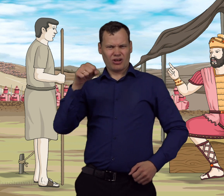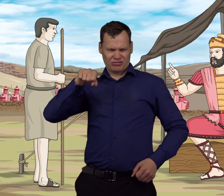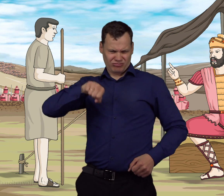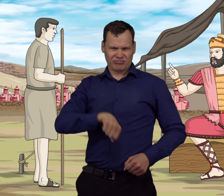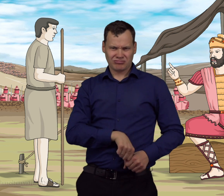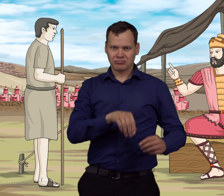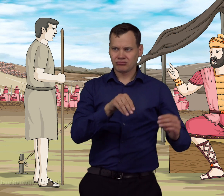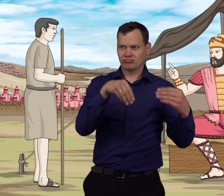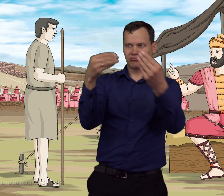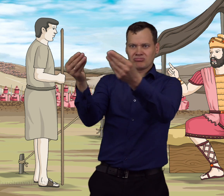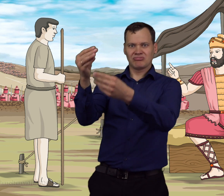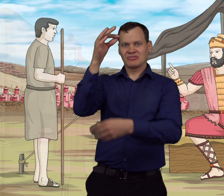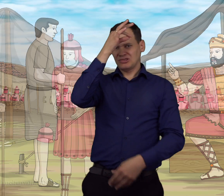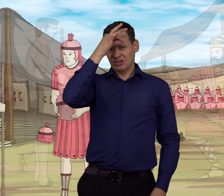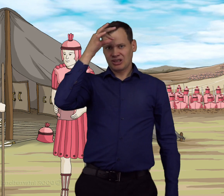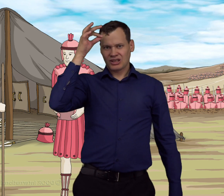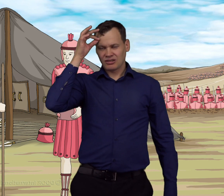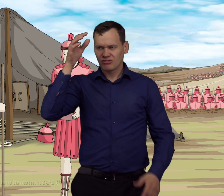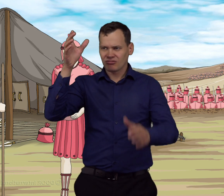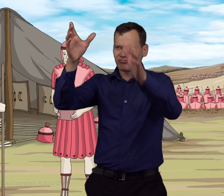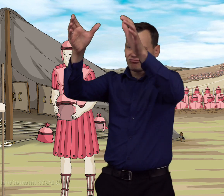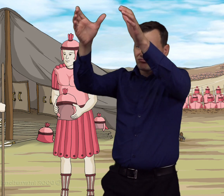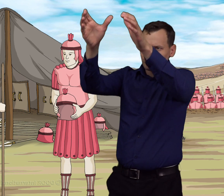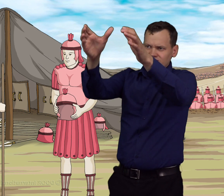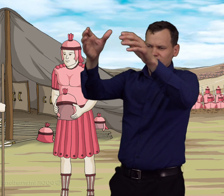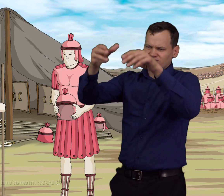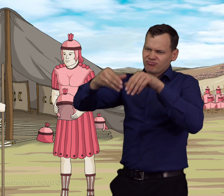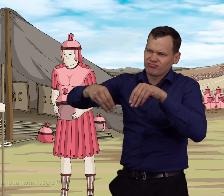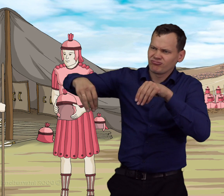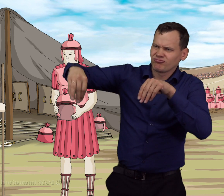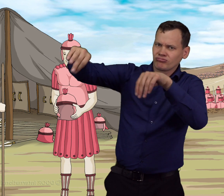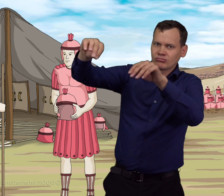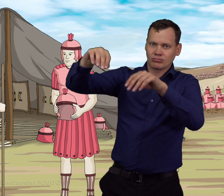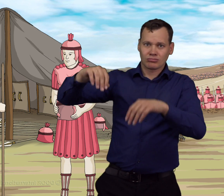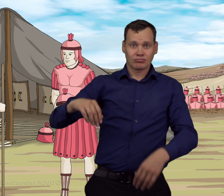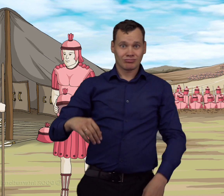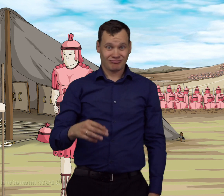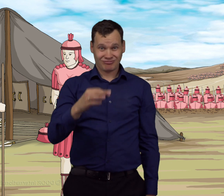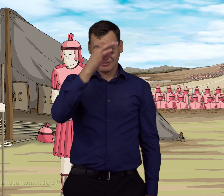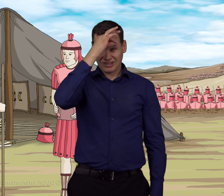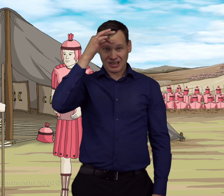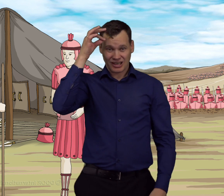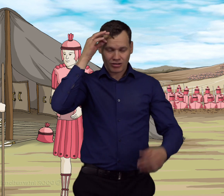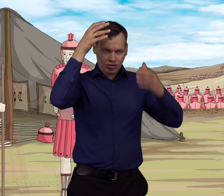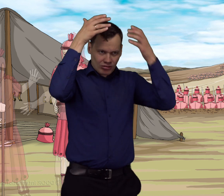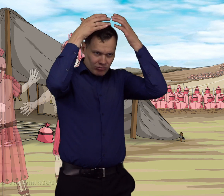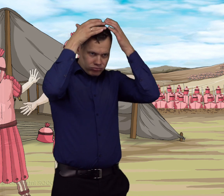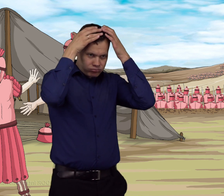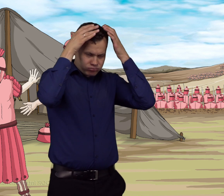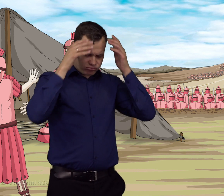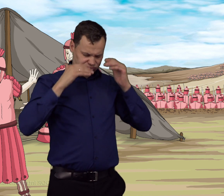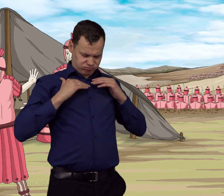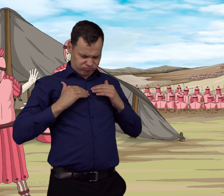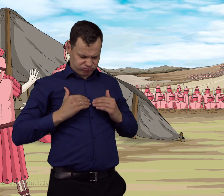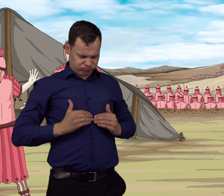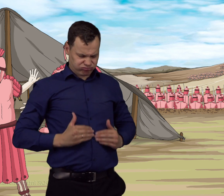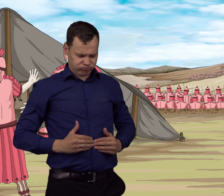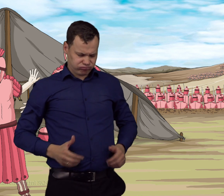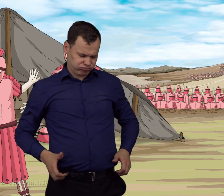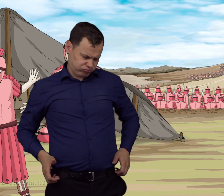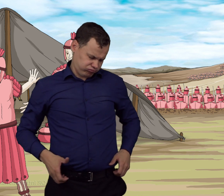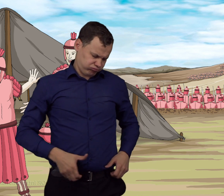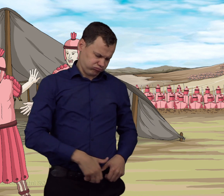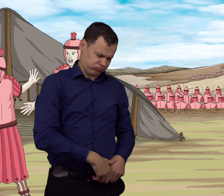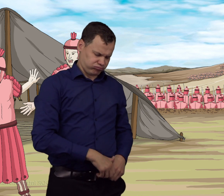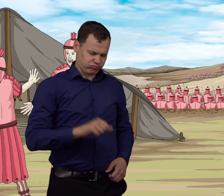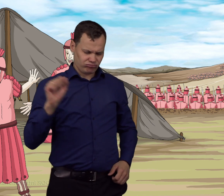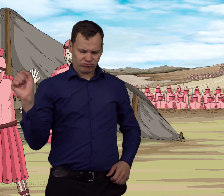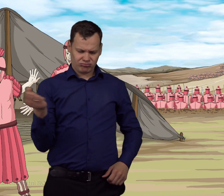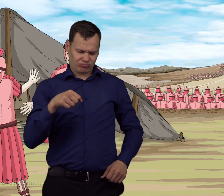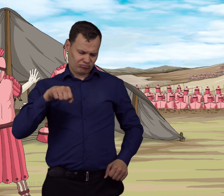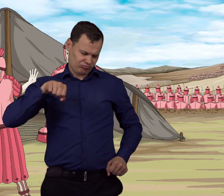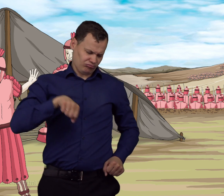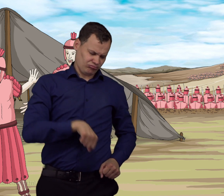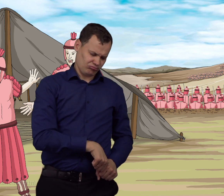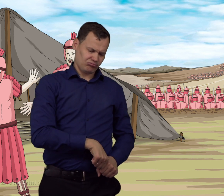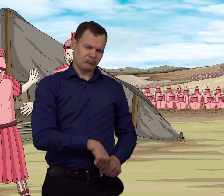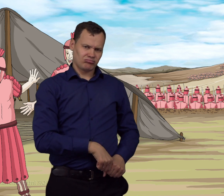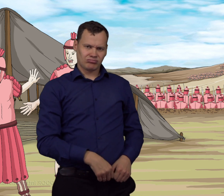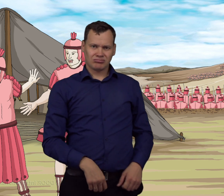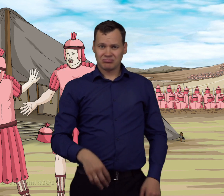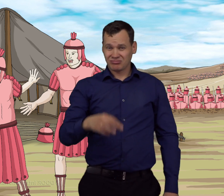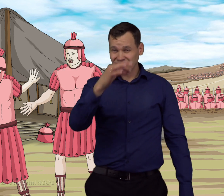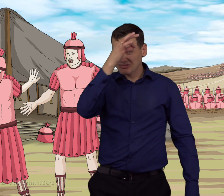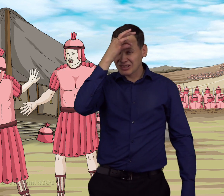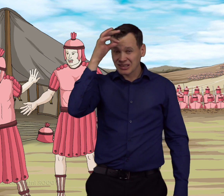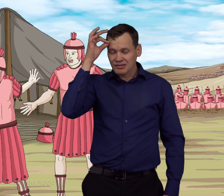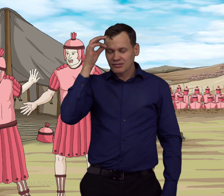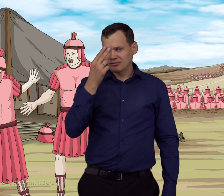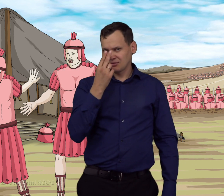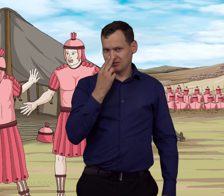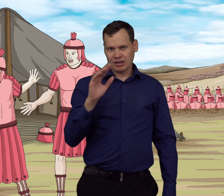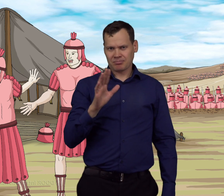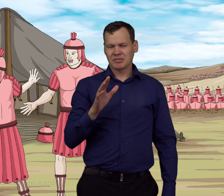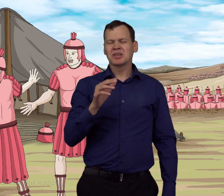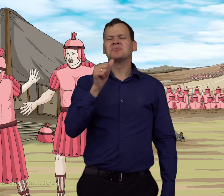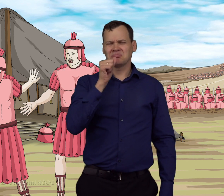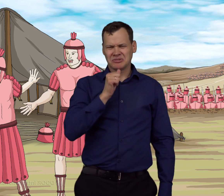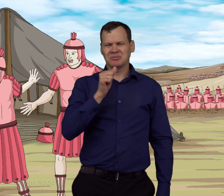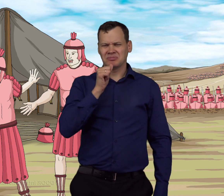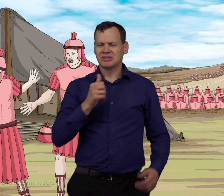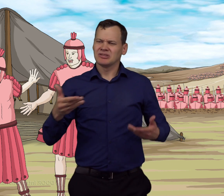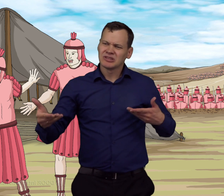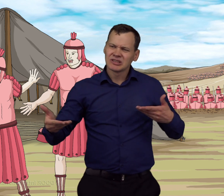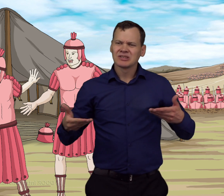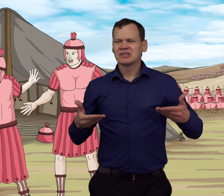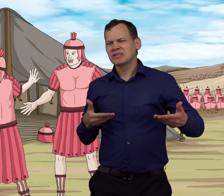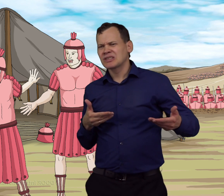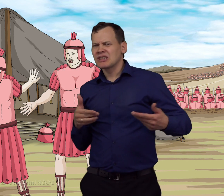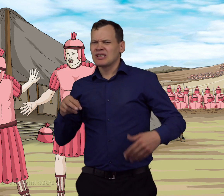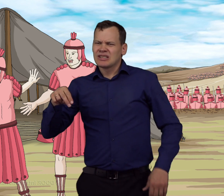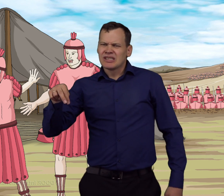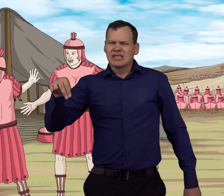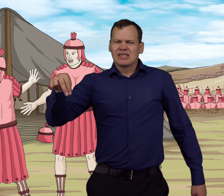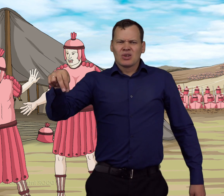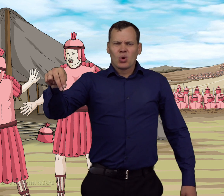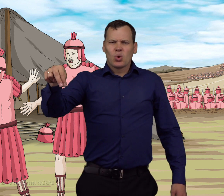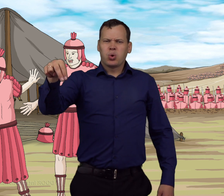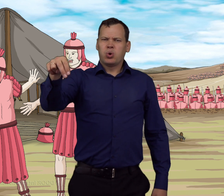Then Saul clothed David in his own tunic, put a bronze helmet on his head, and dressed him in armor.